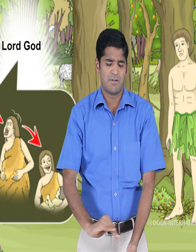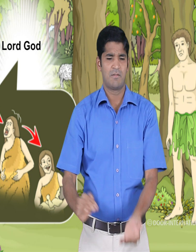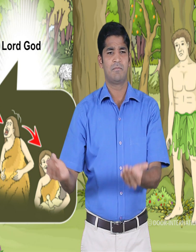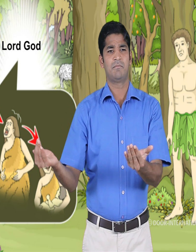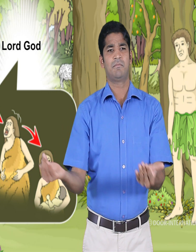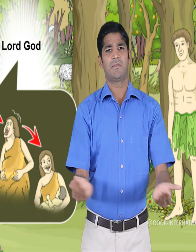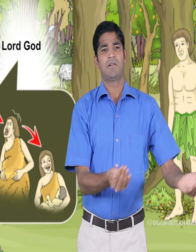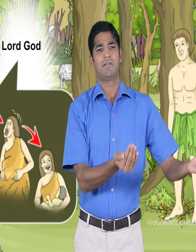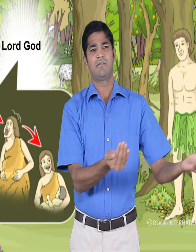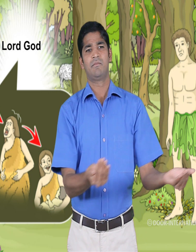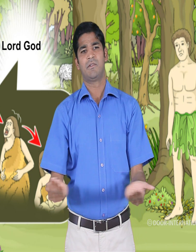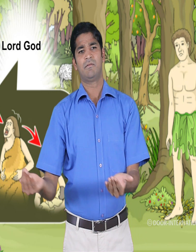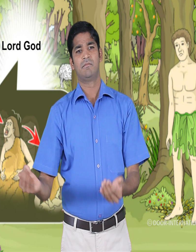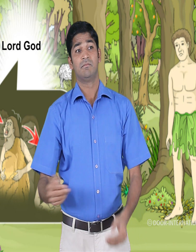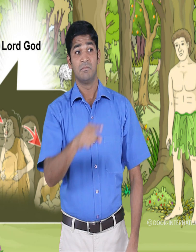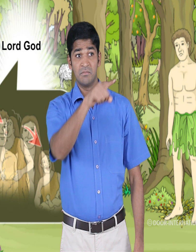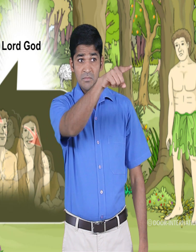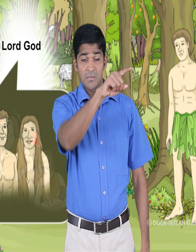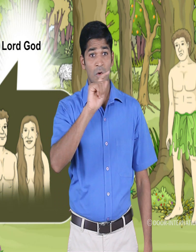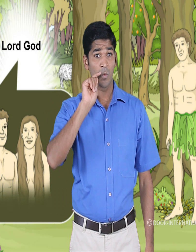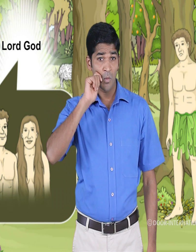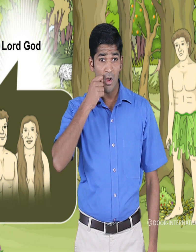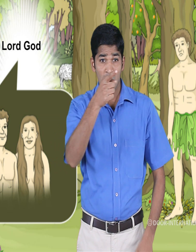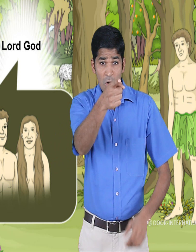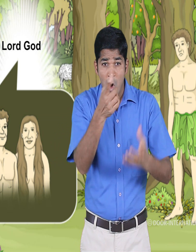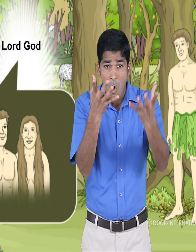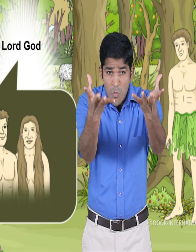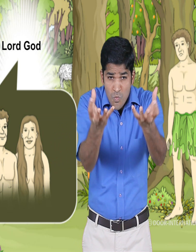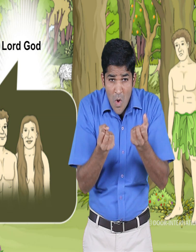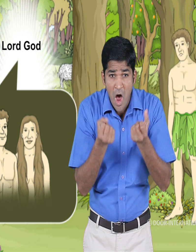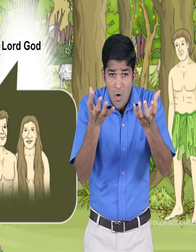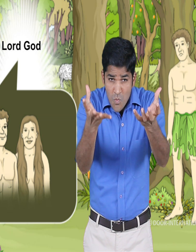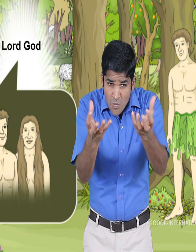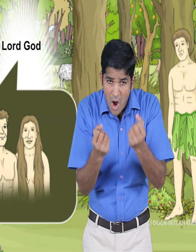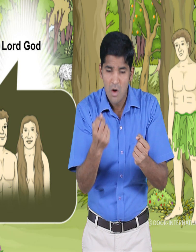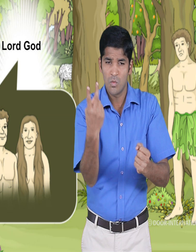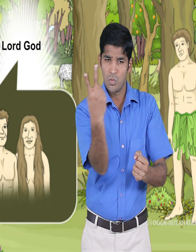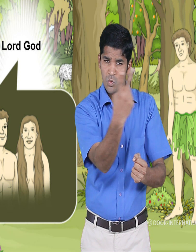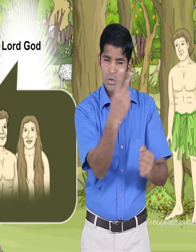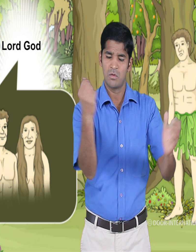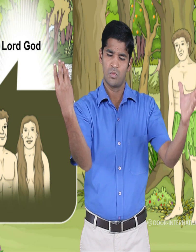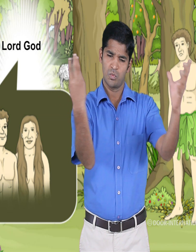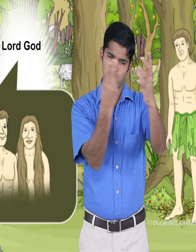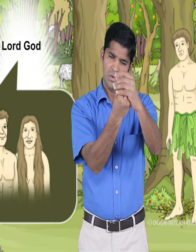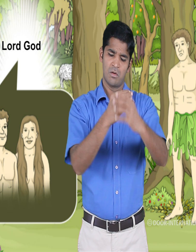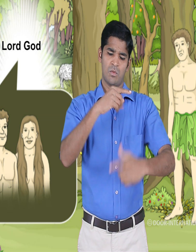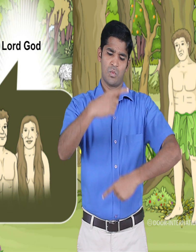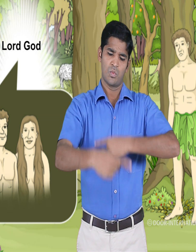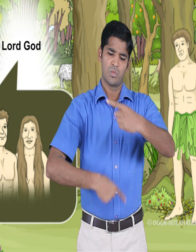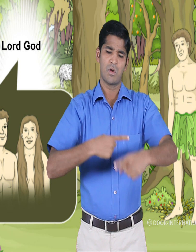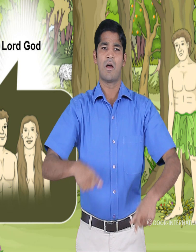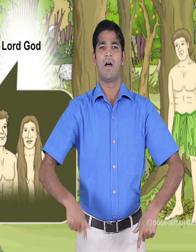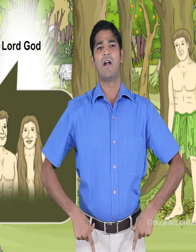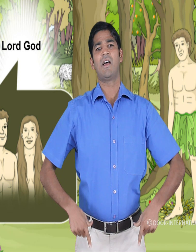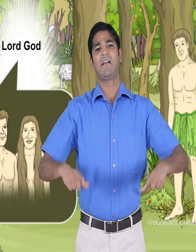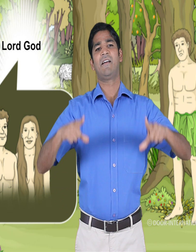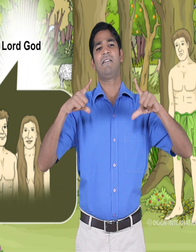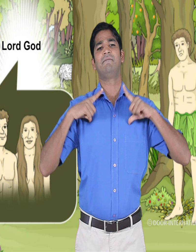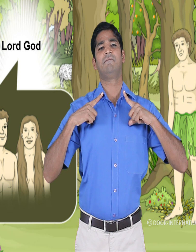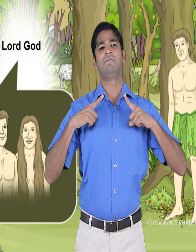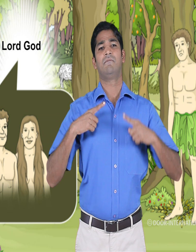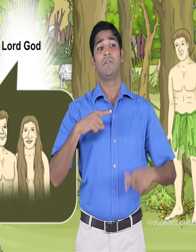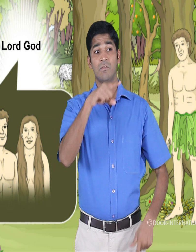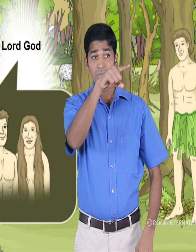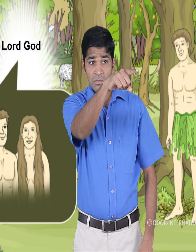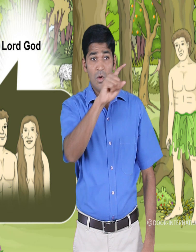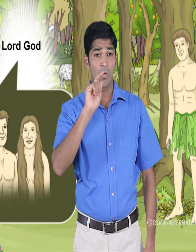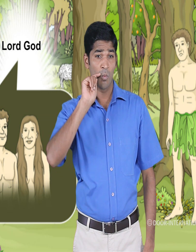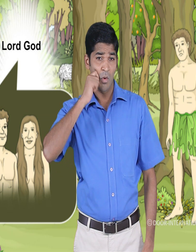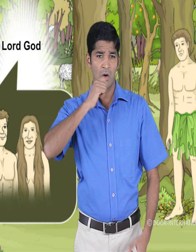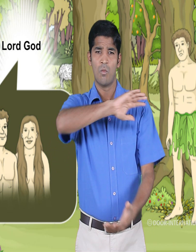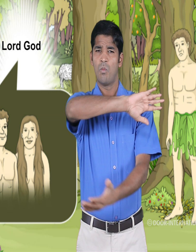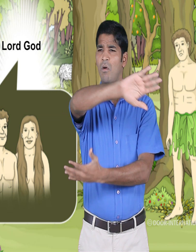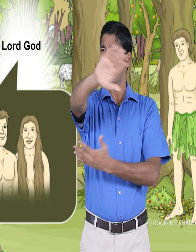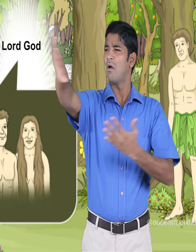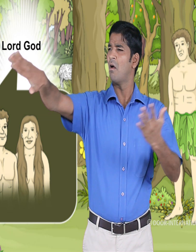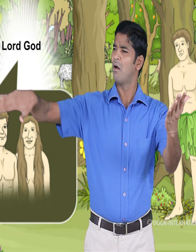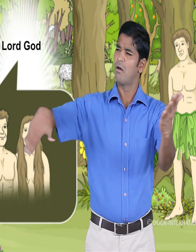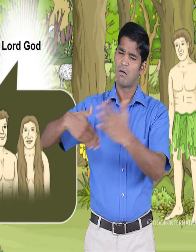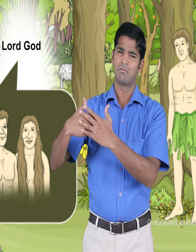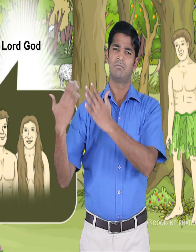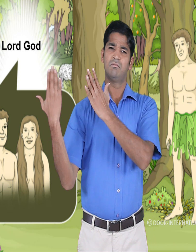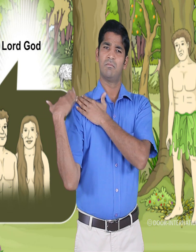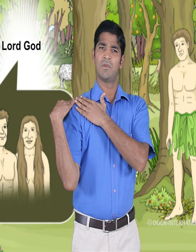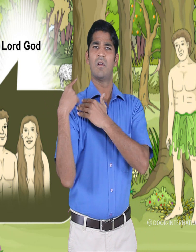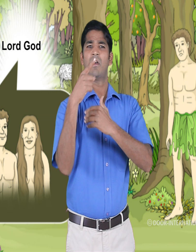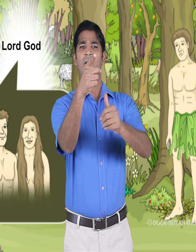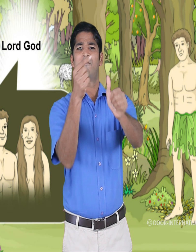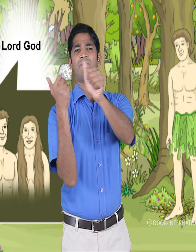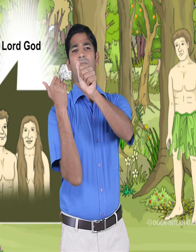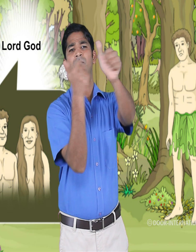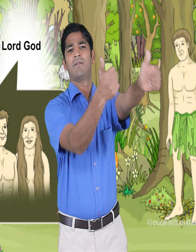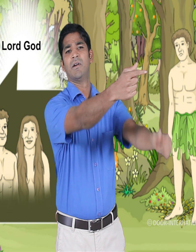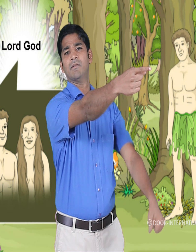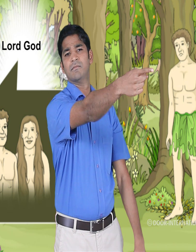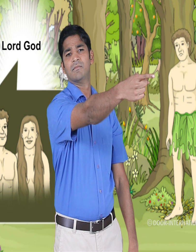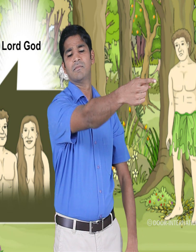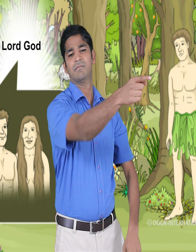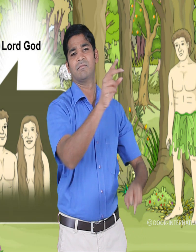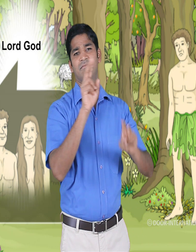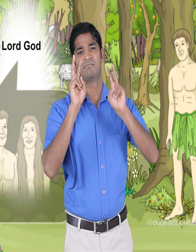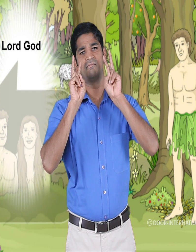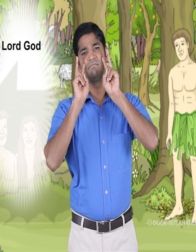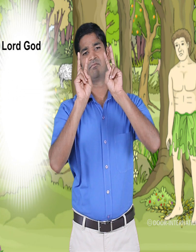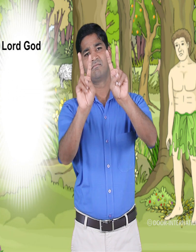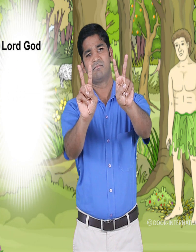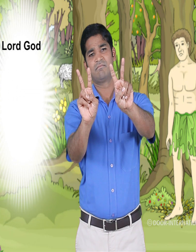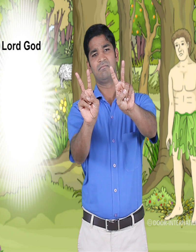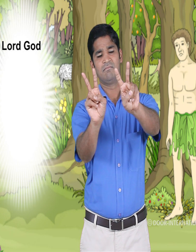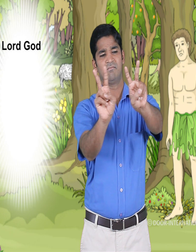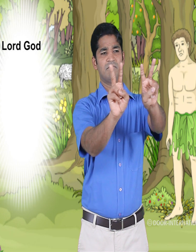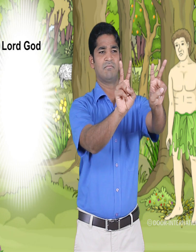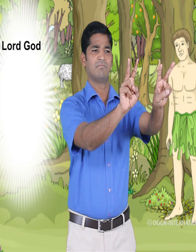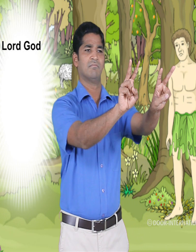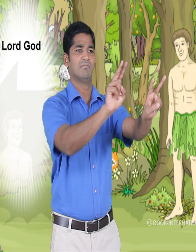Your desire will be for your husband, and he will rule over you.”